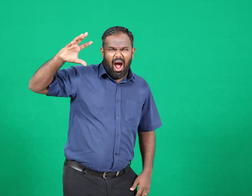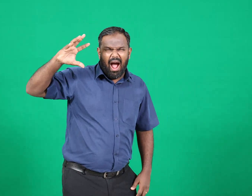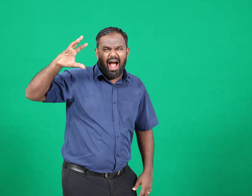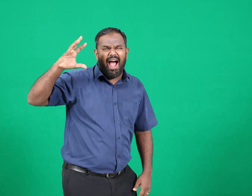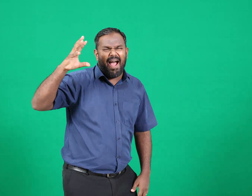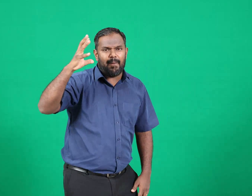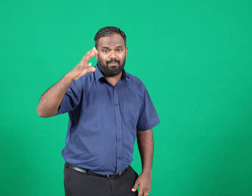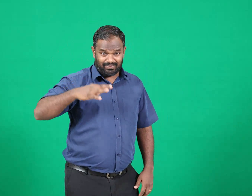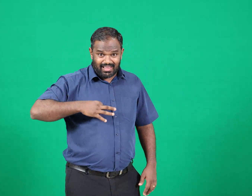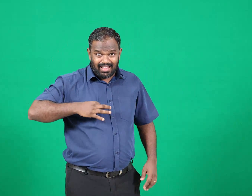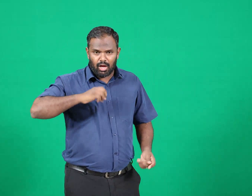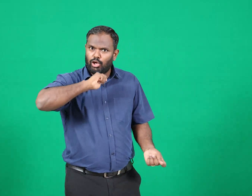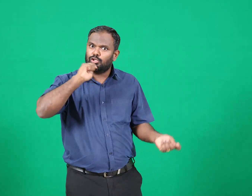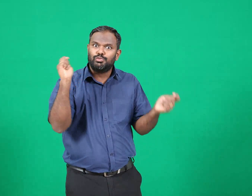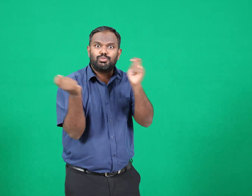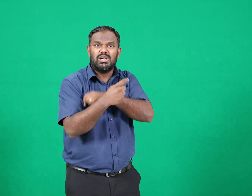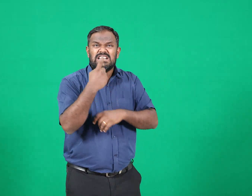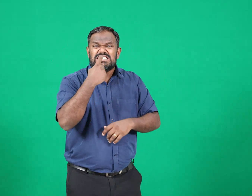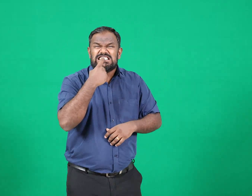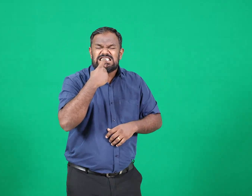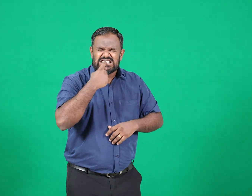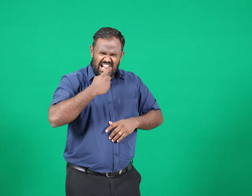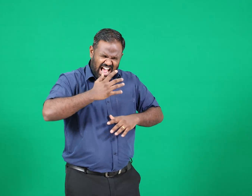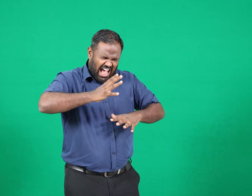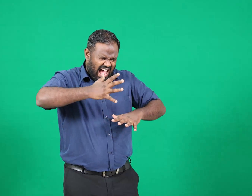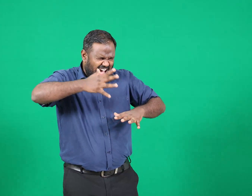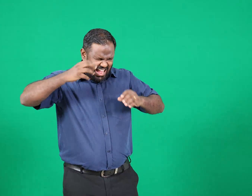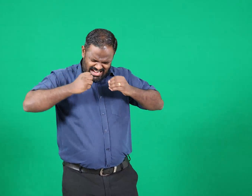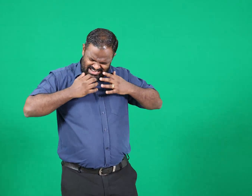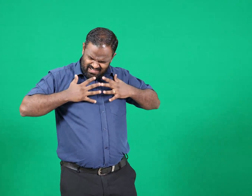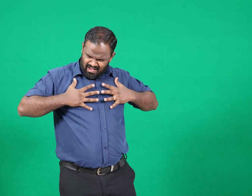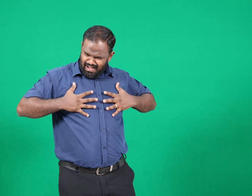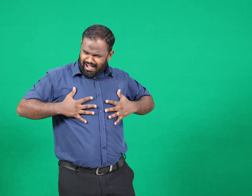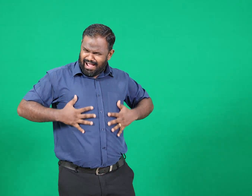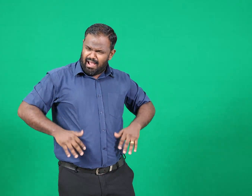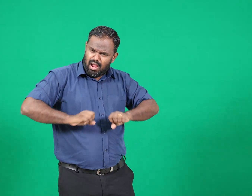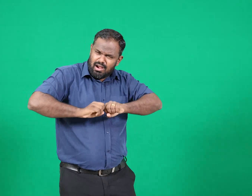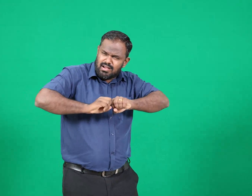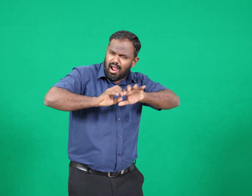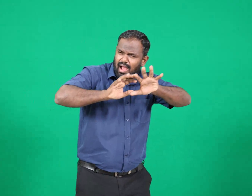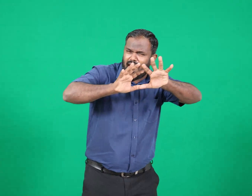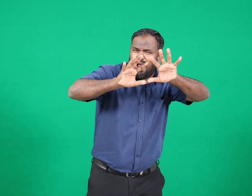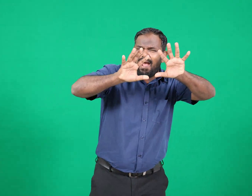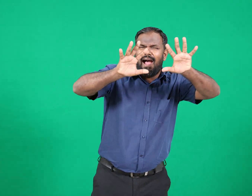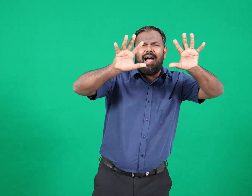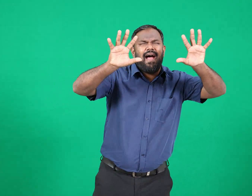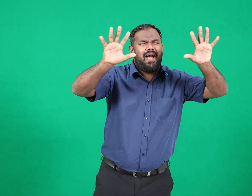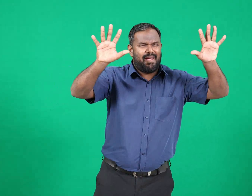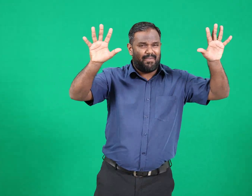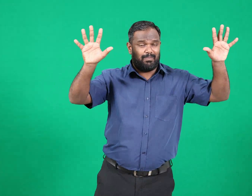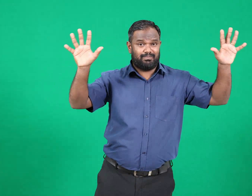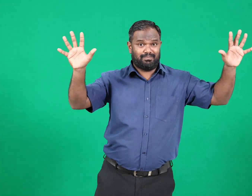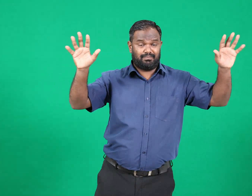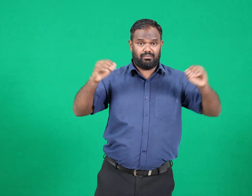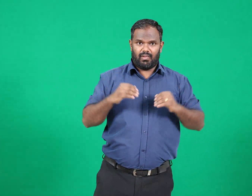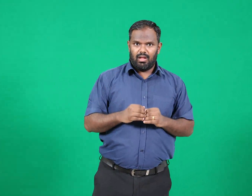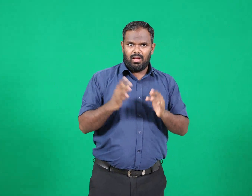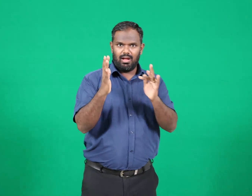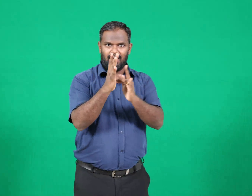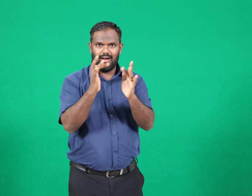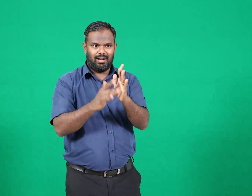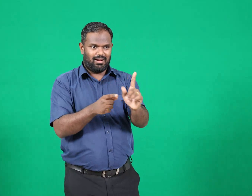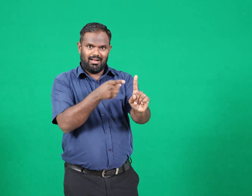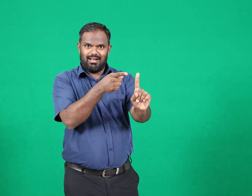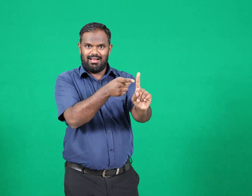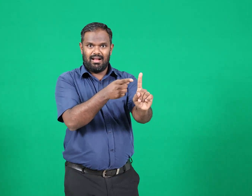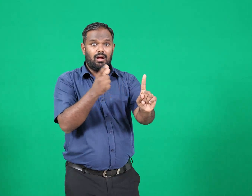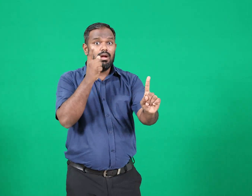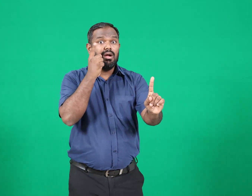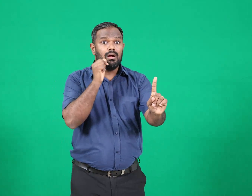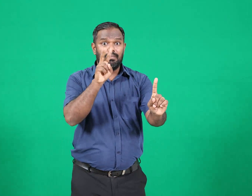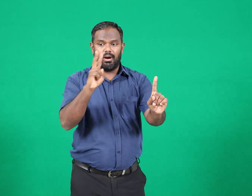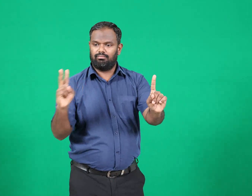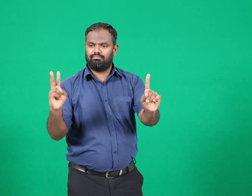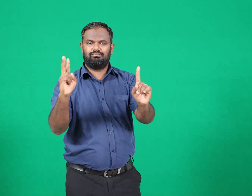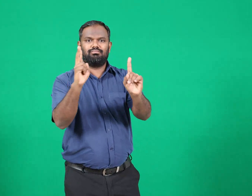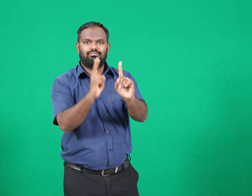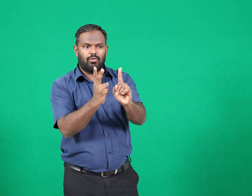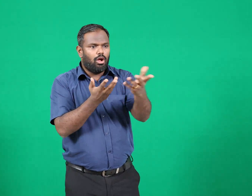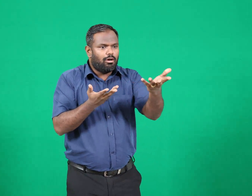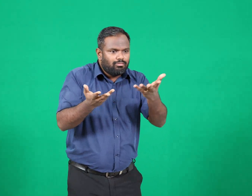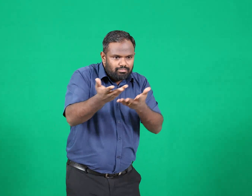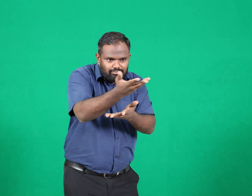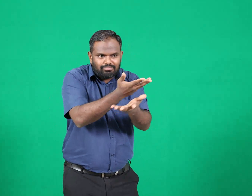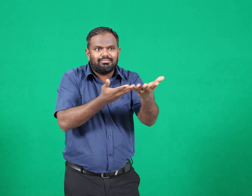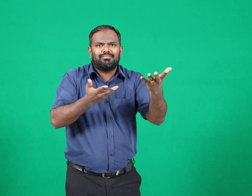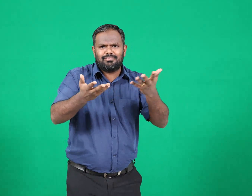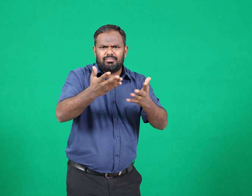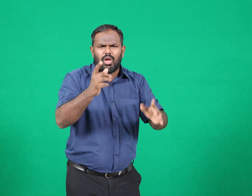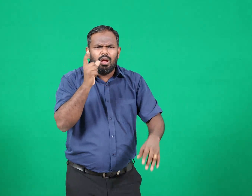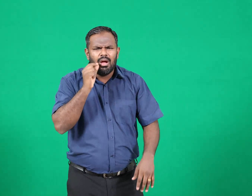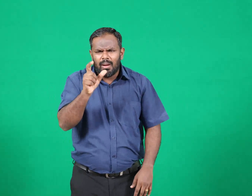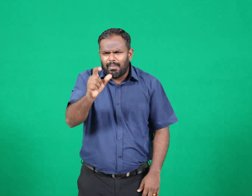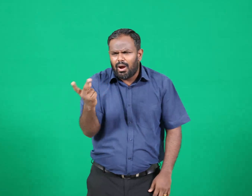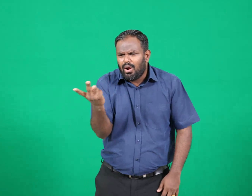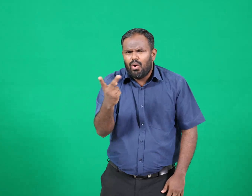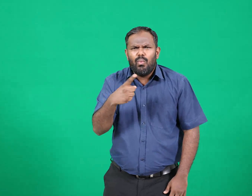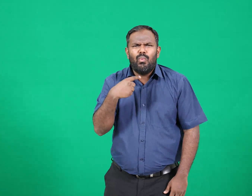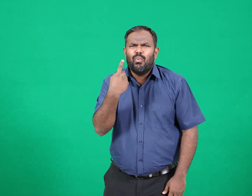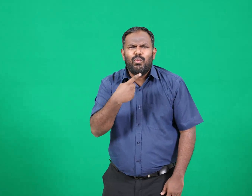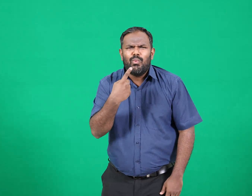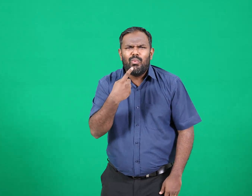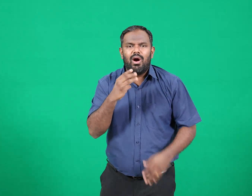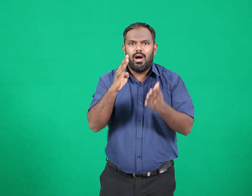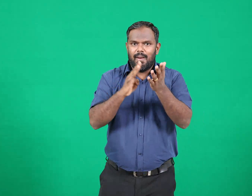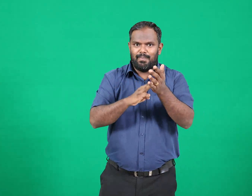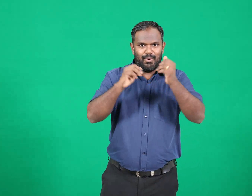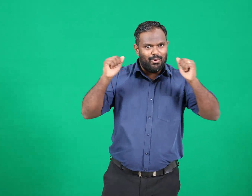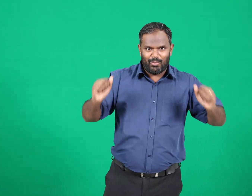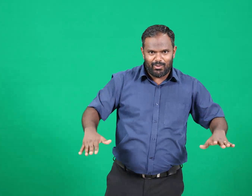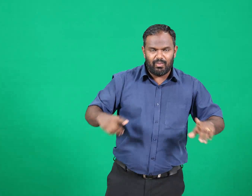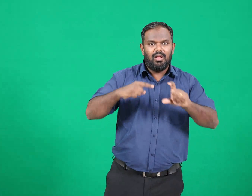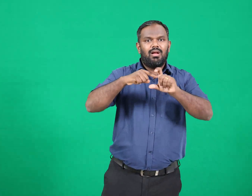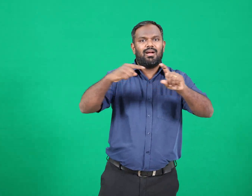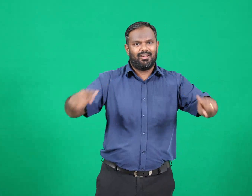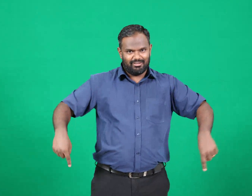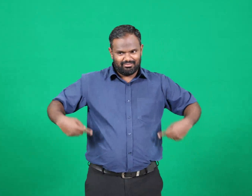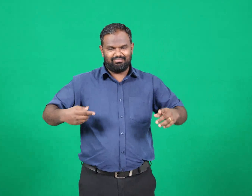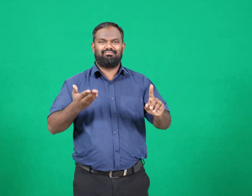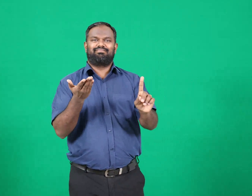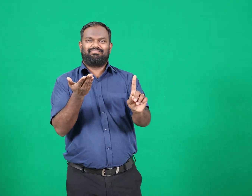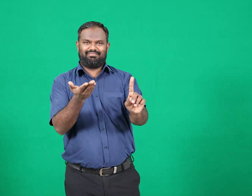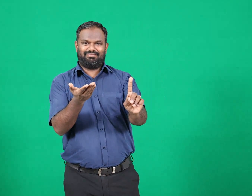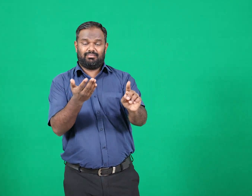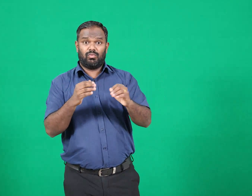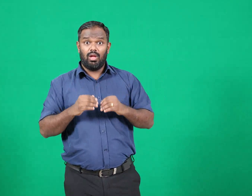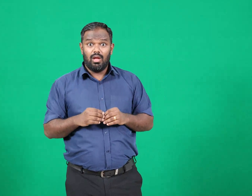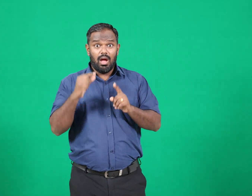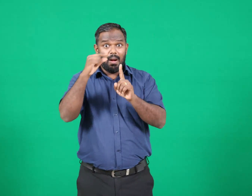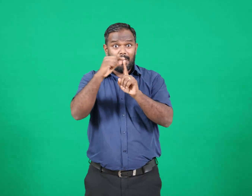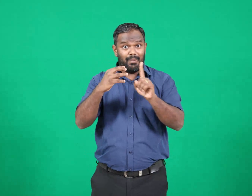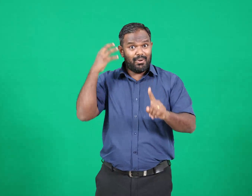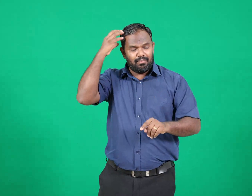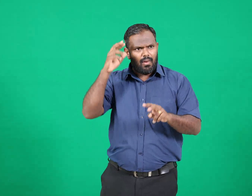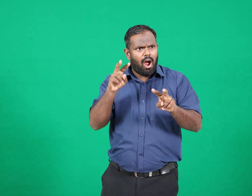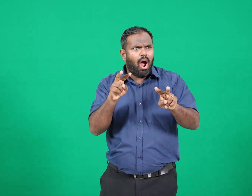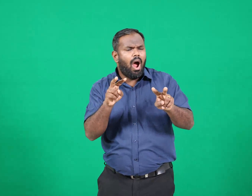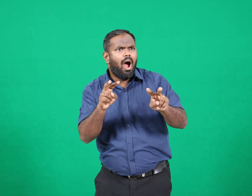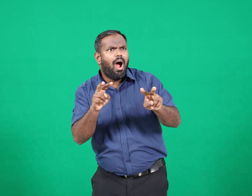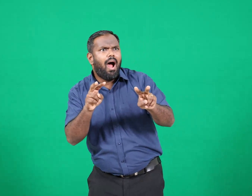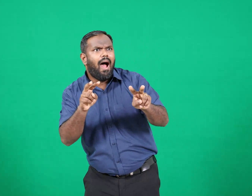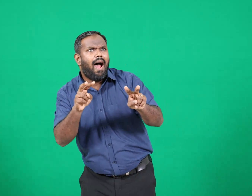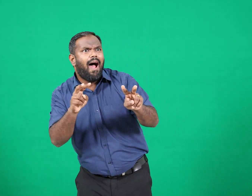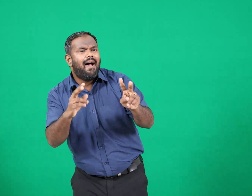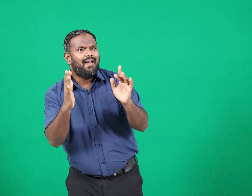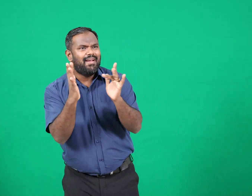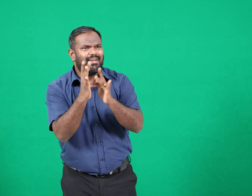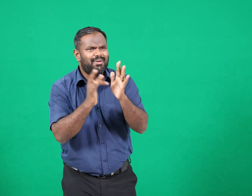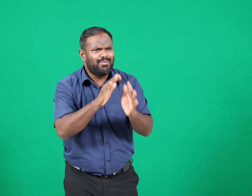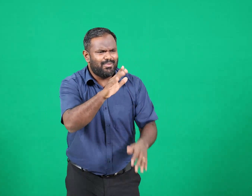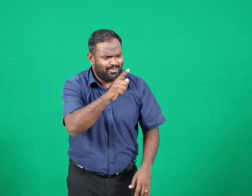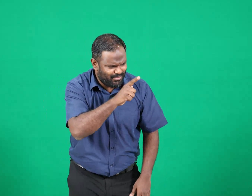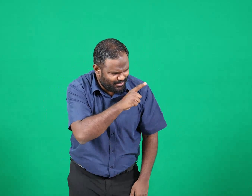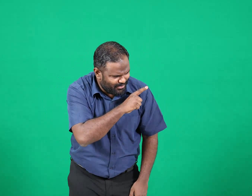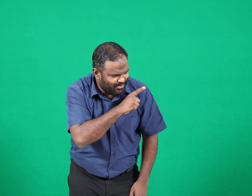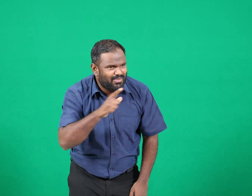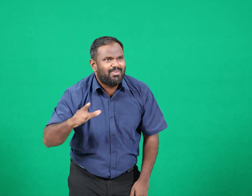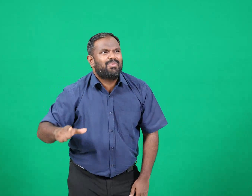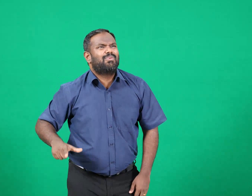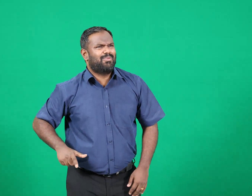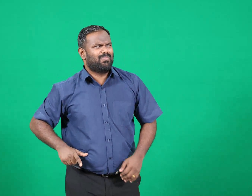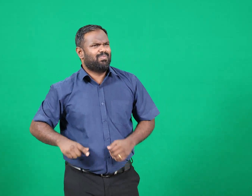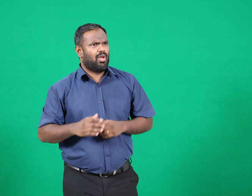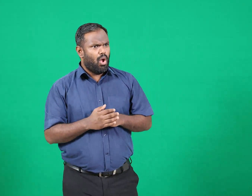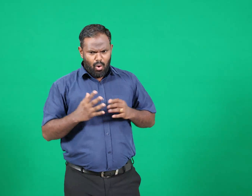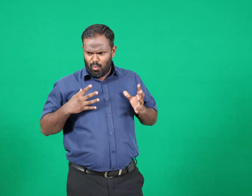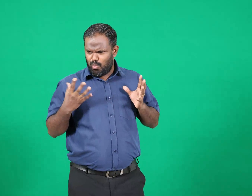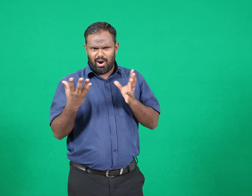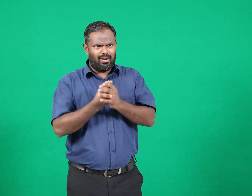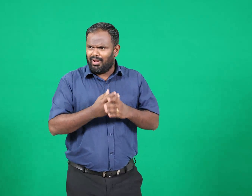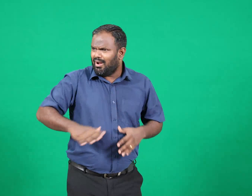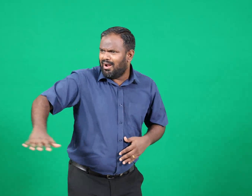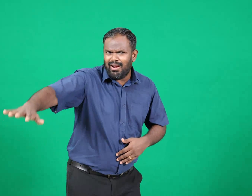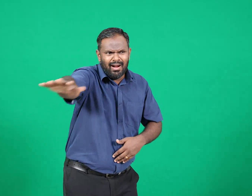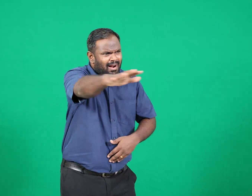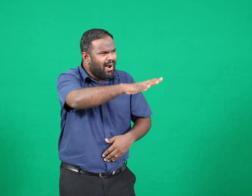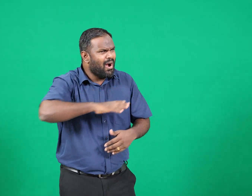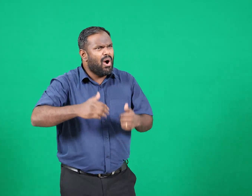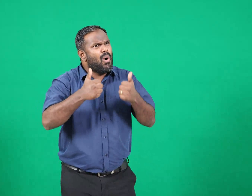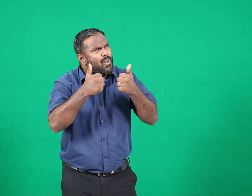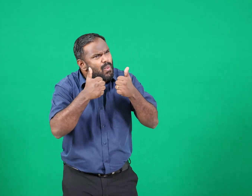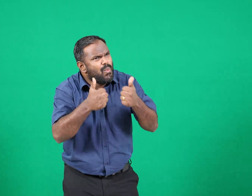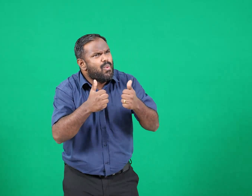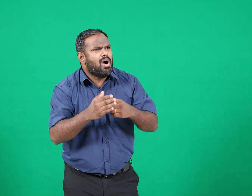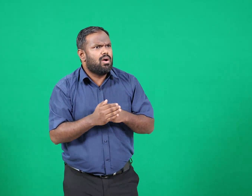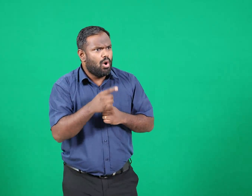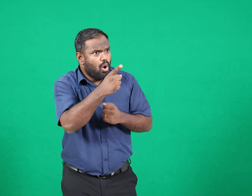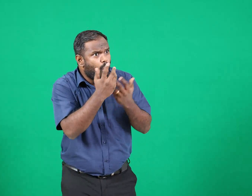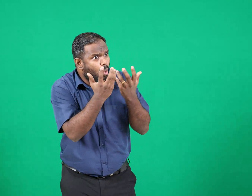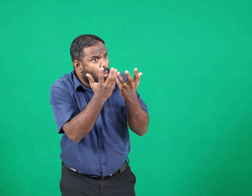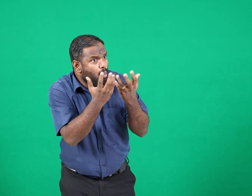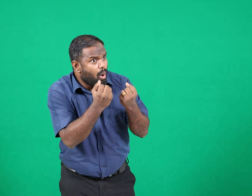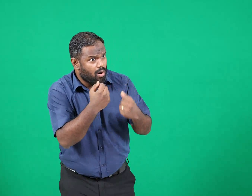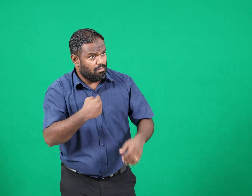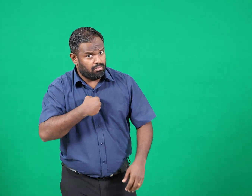Suddenly Moses and Elijah appeared before them, talking with Jesus. Peter said to Jesus, "Lord, it is good for us to be here.